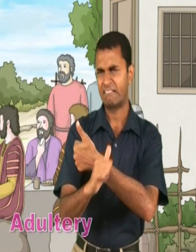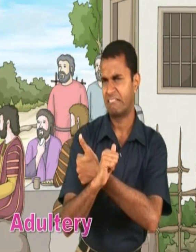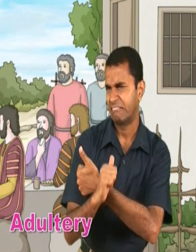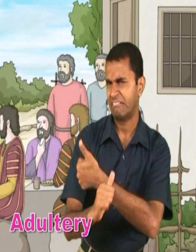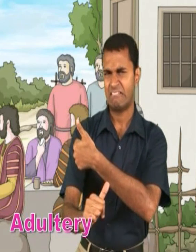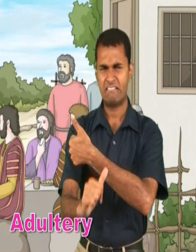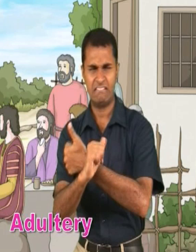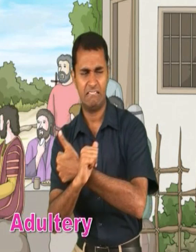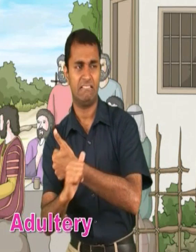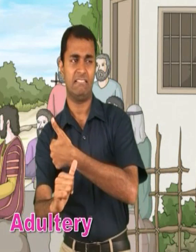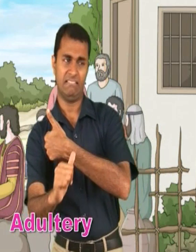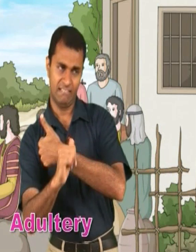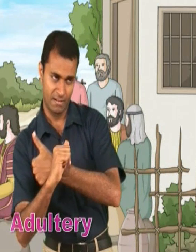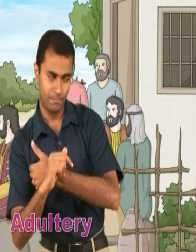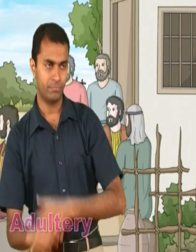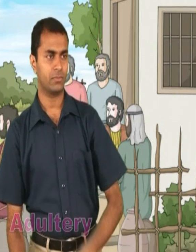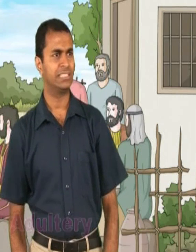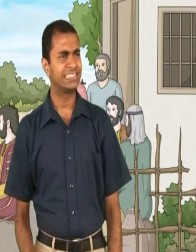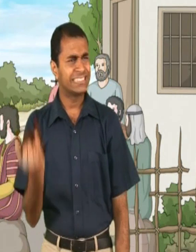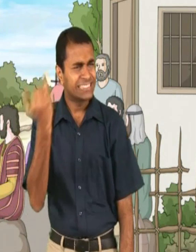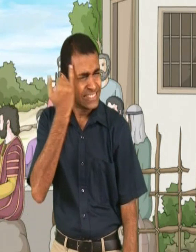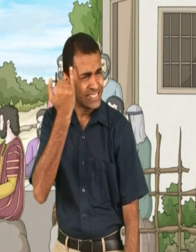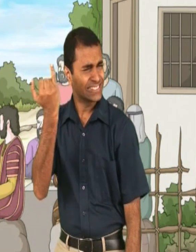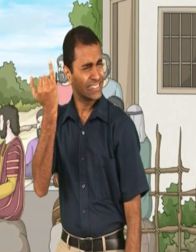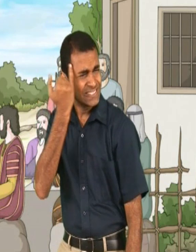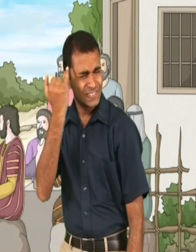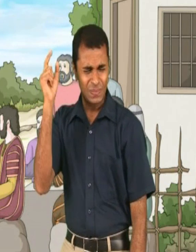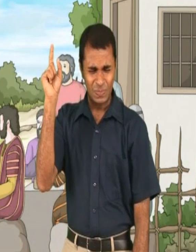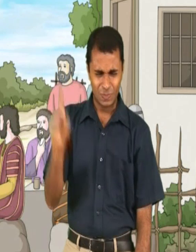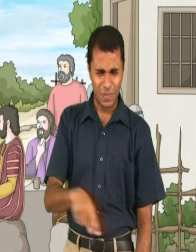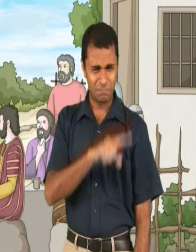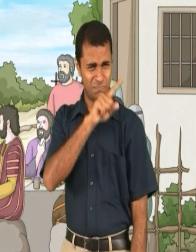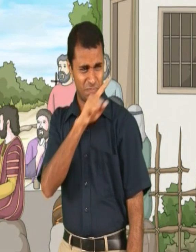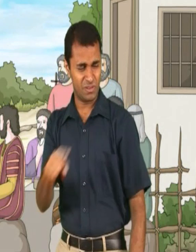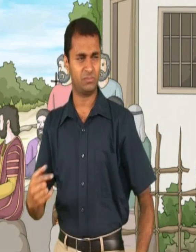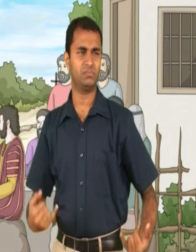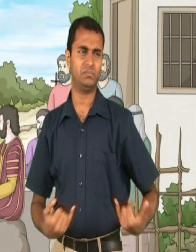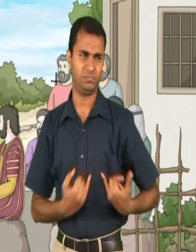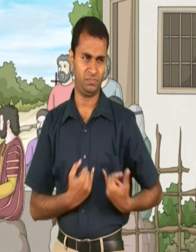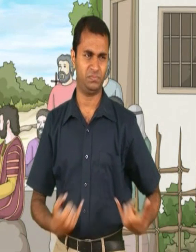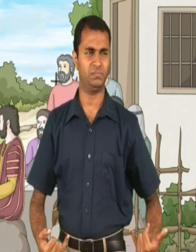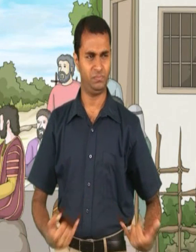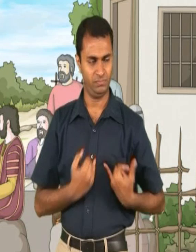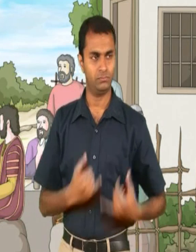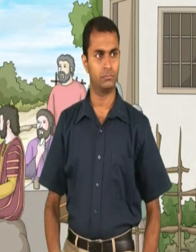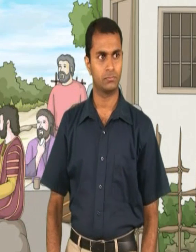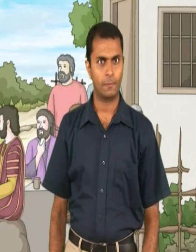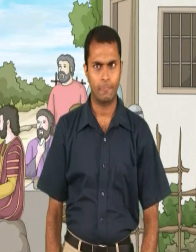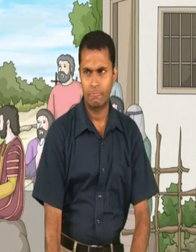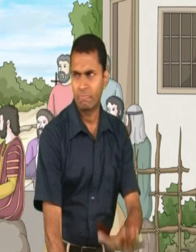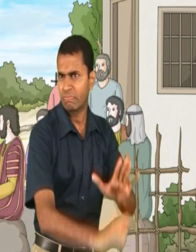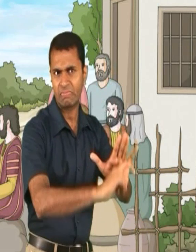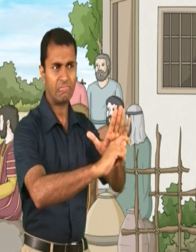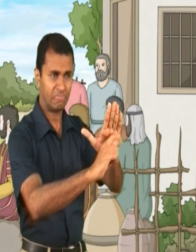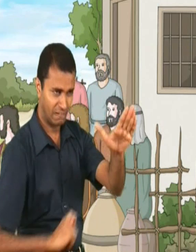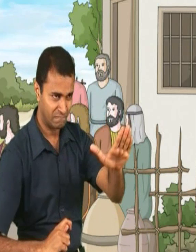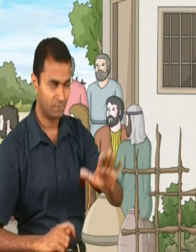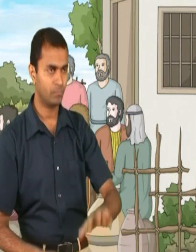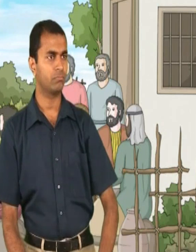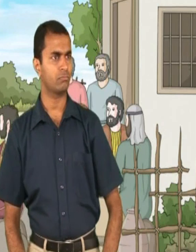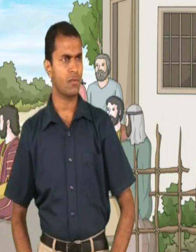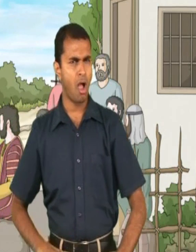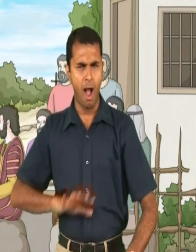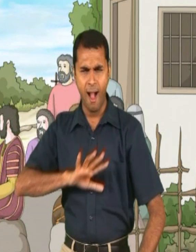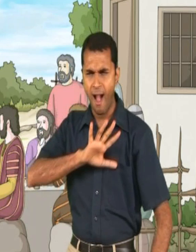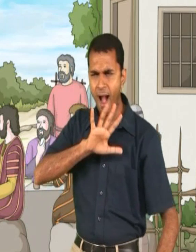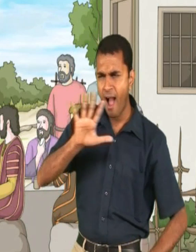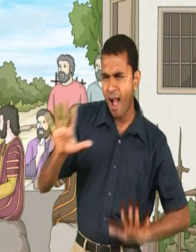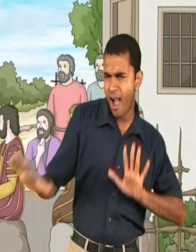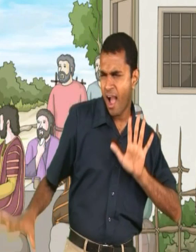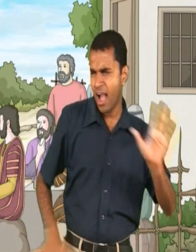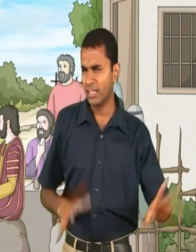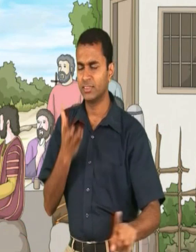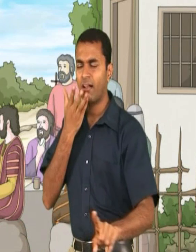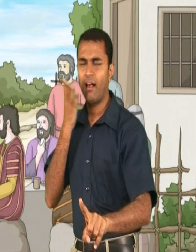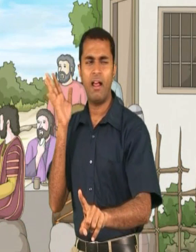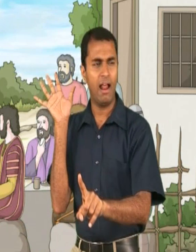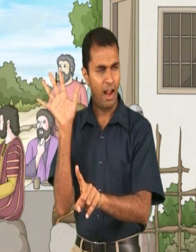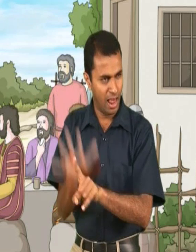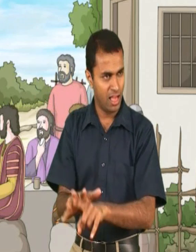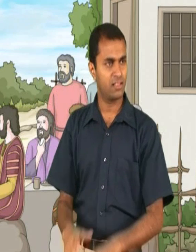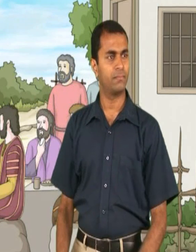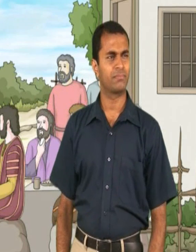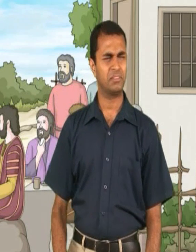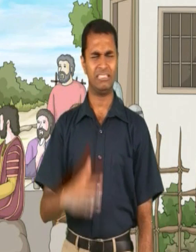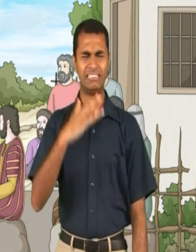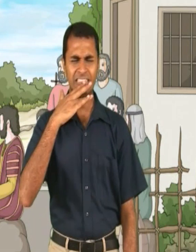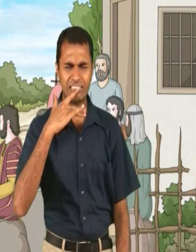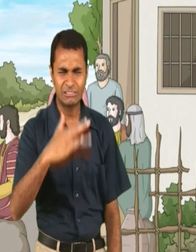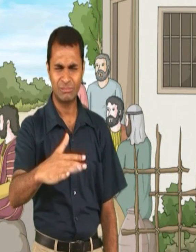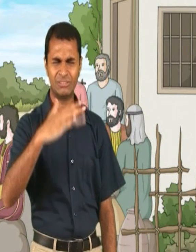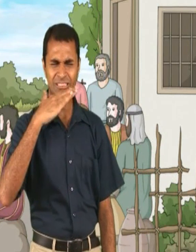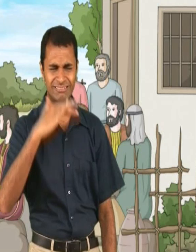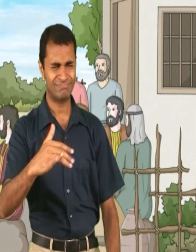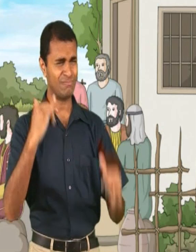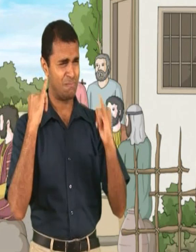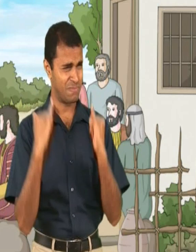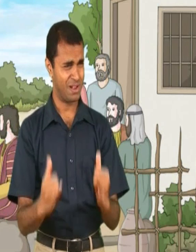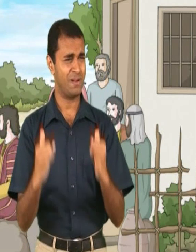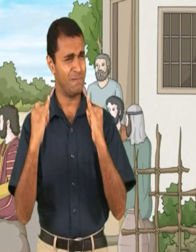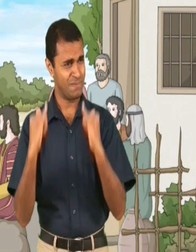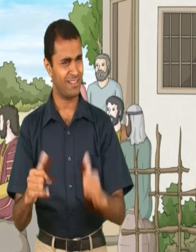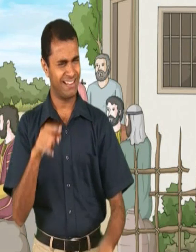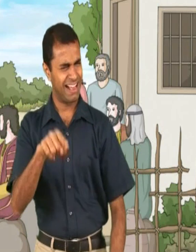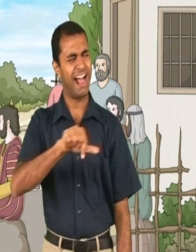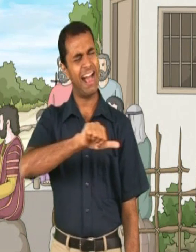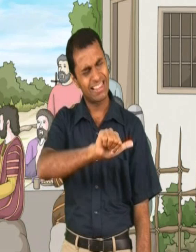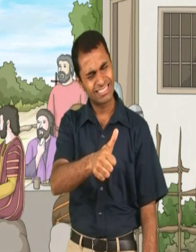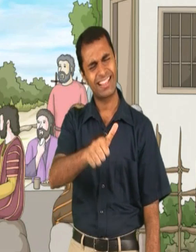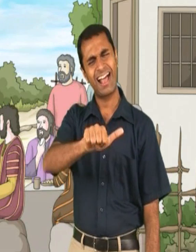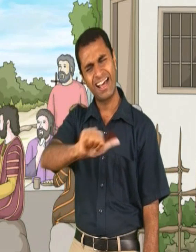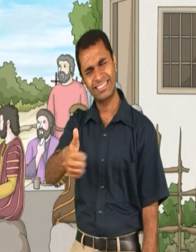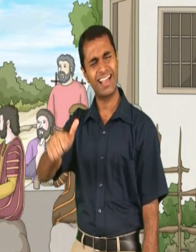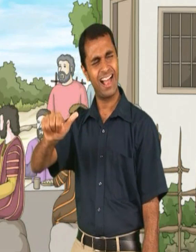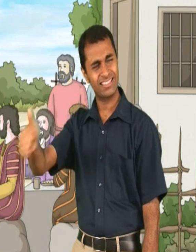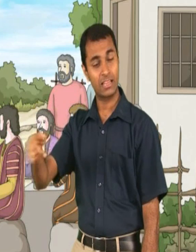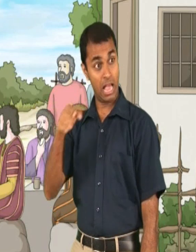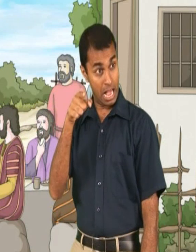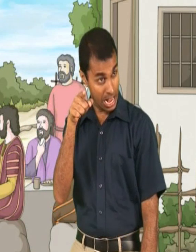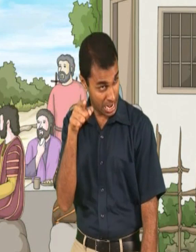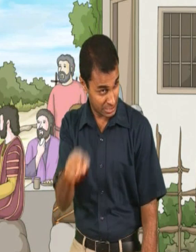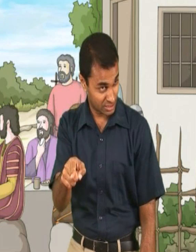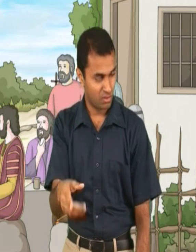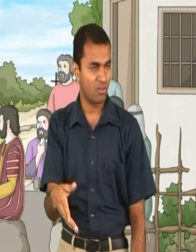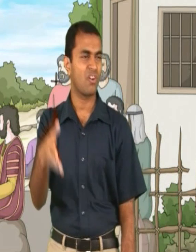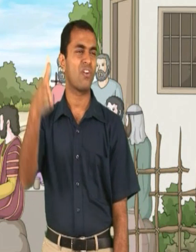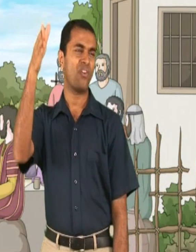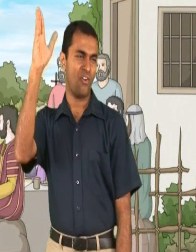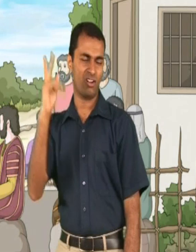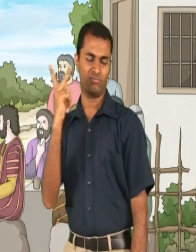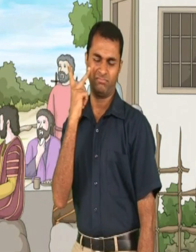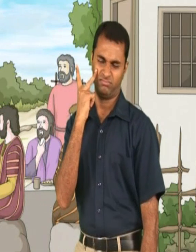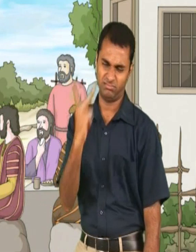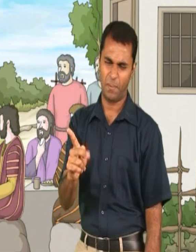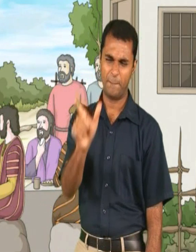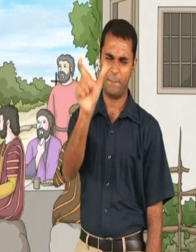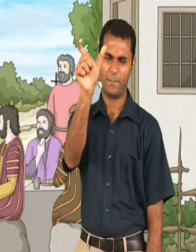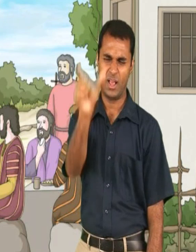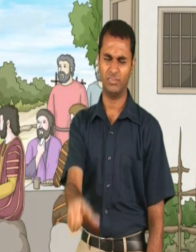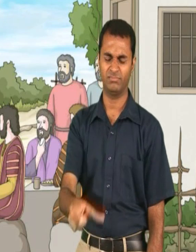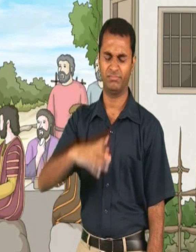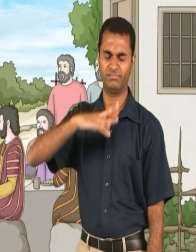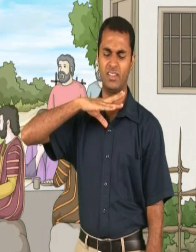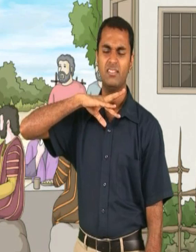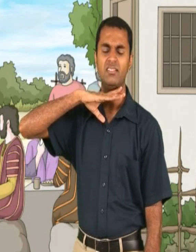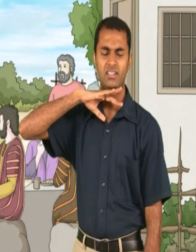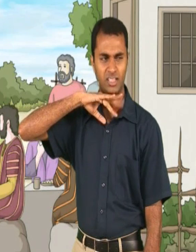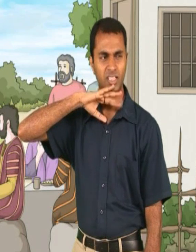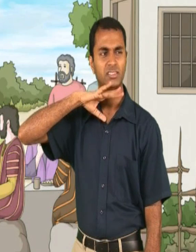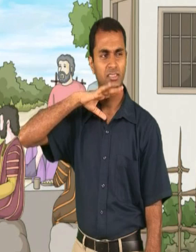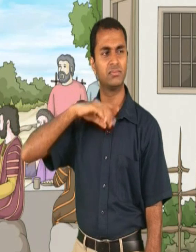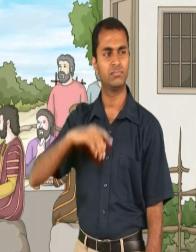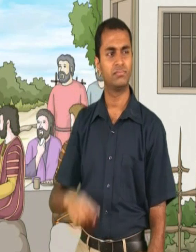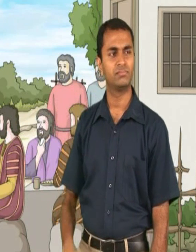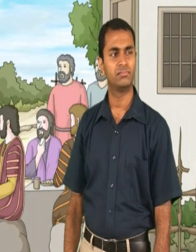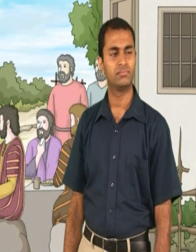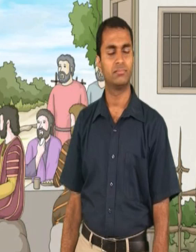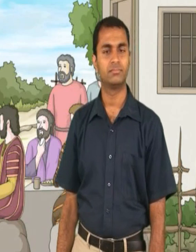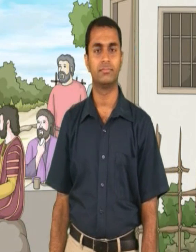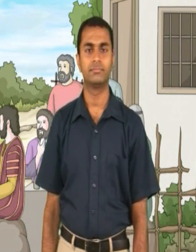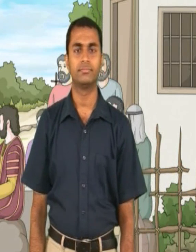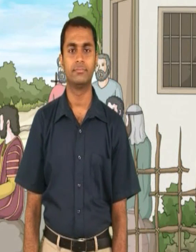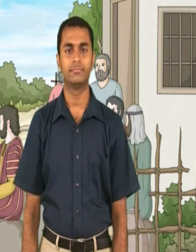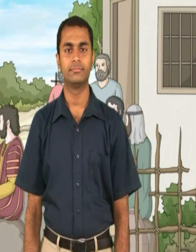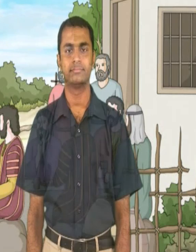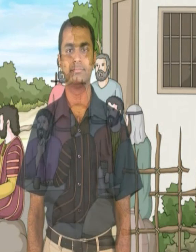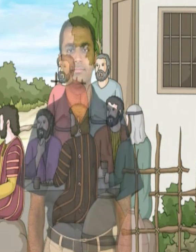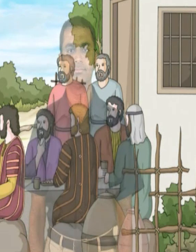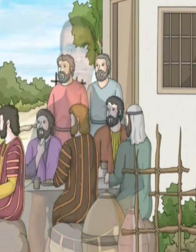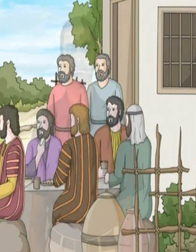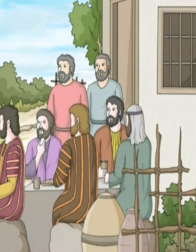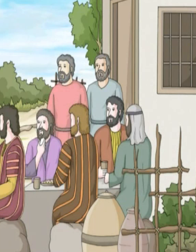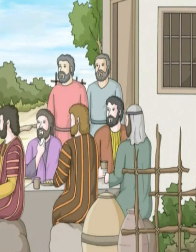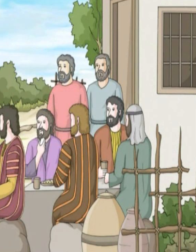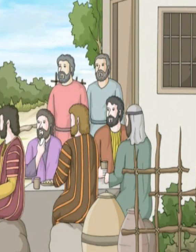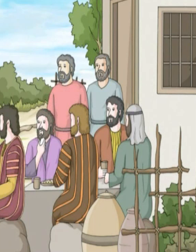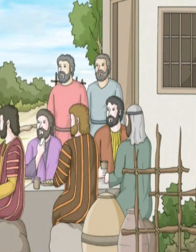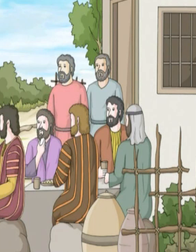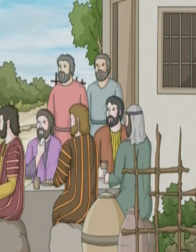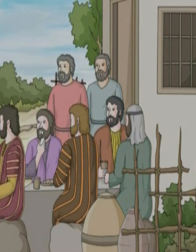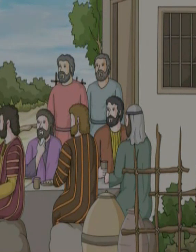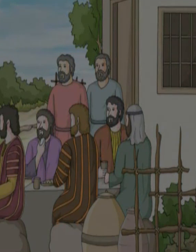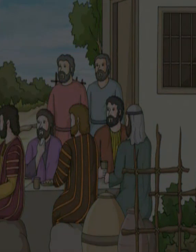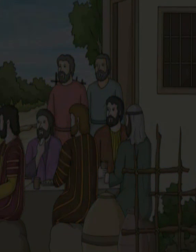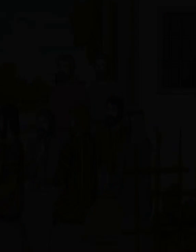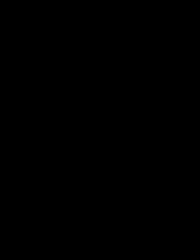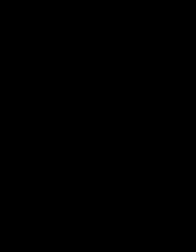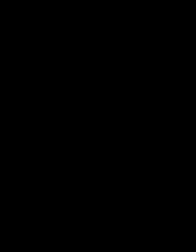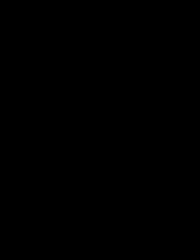These are what defile a man, but eating with unwashed hands does not defile him.”